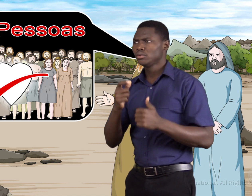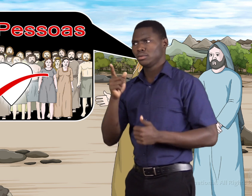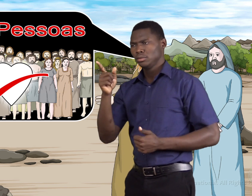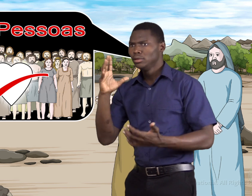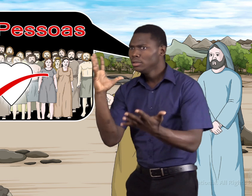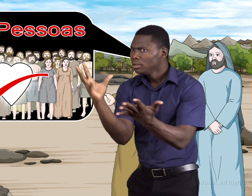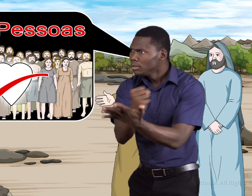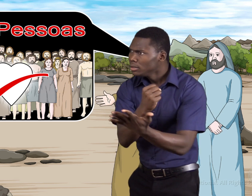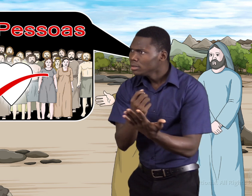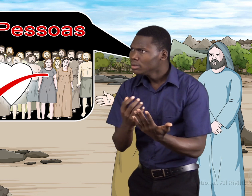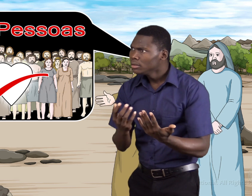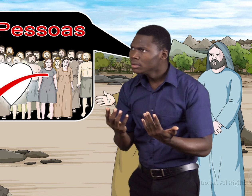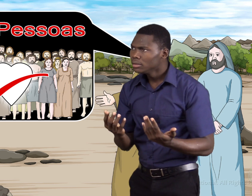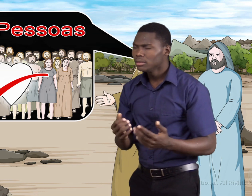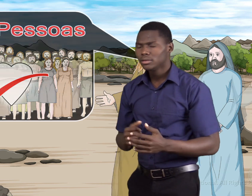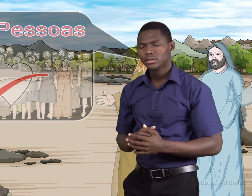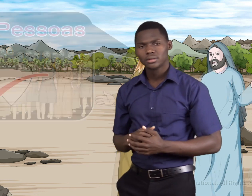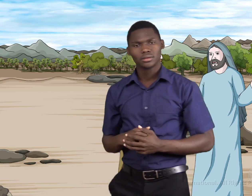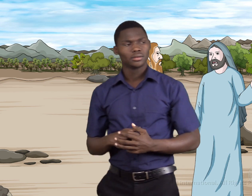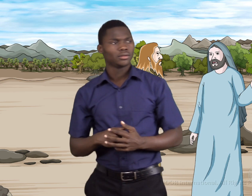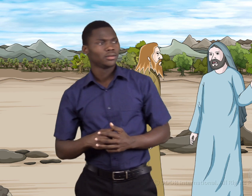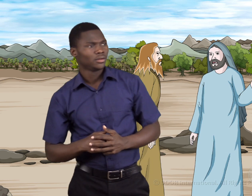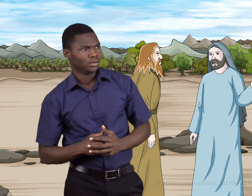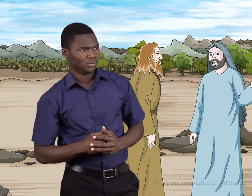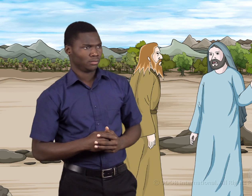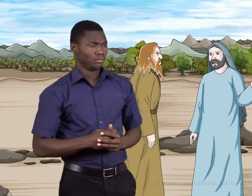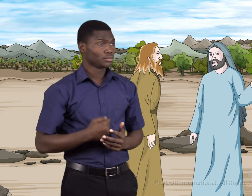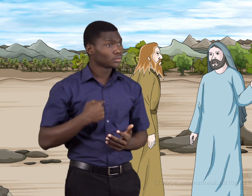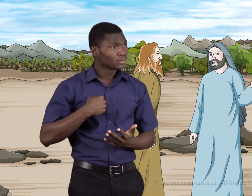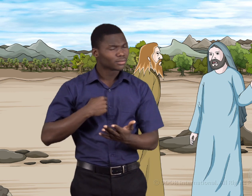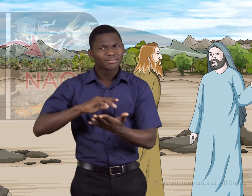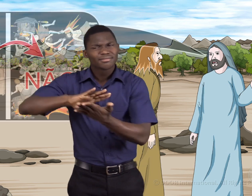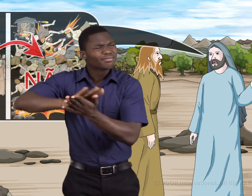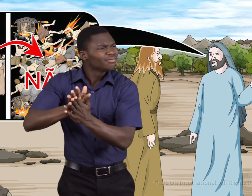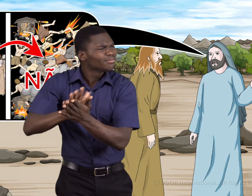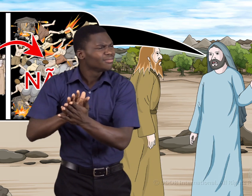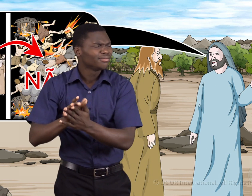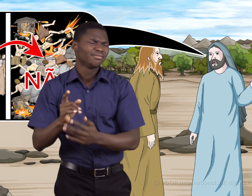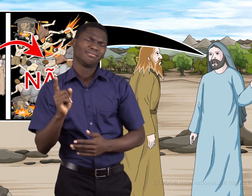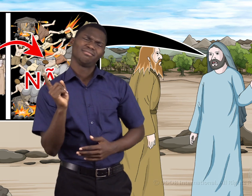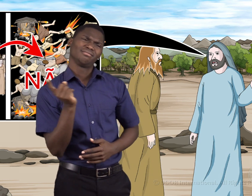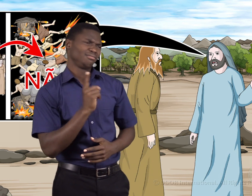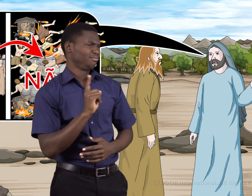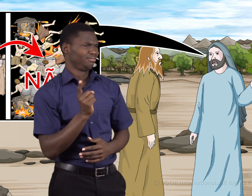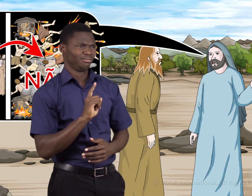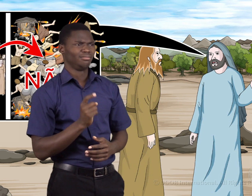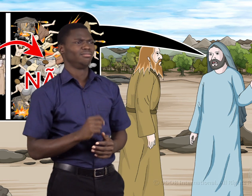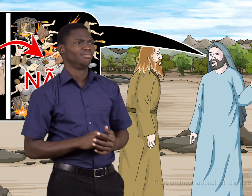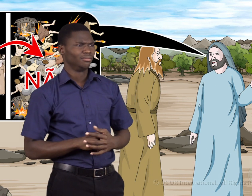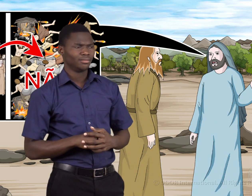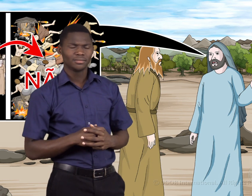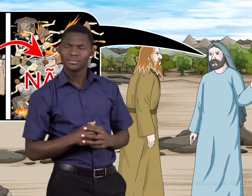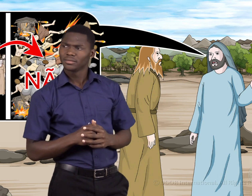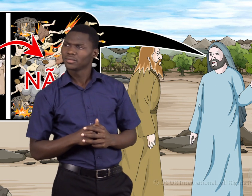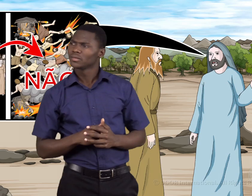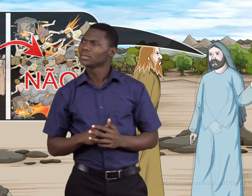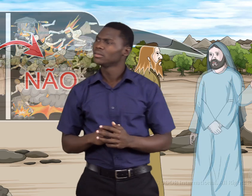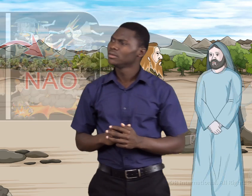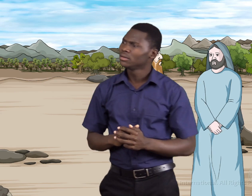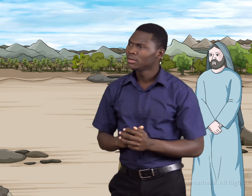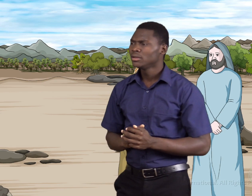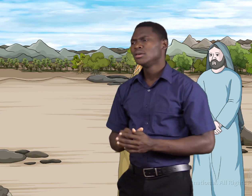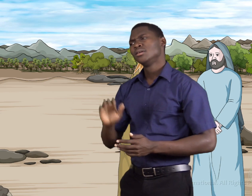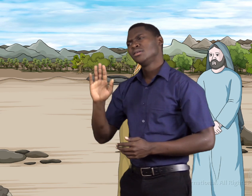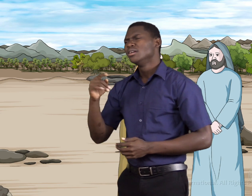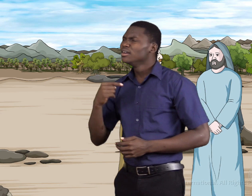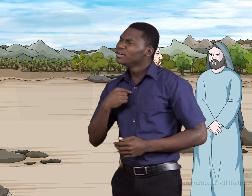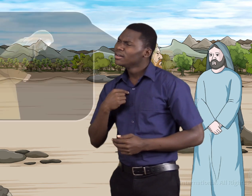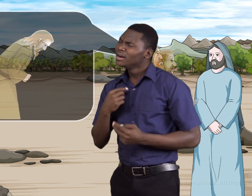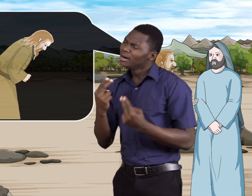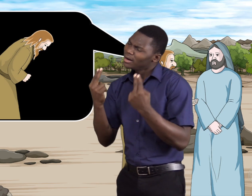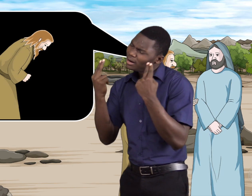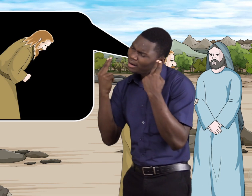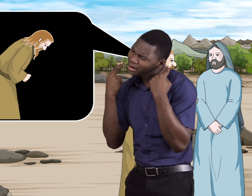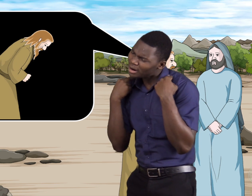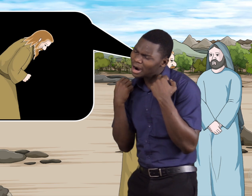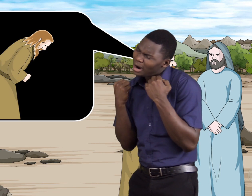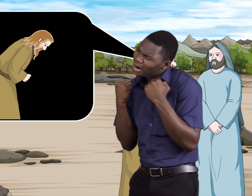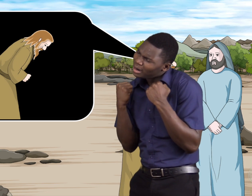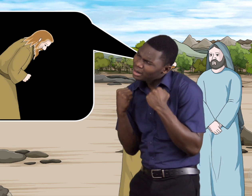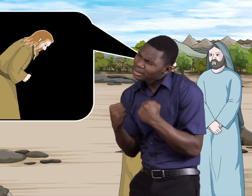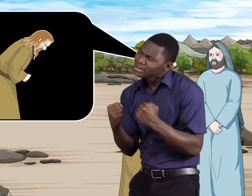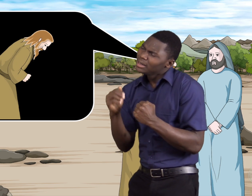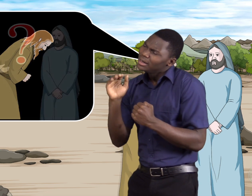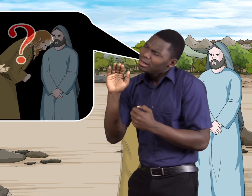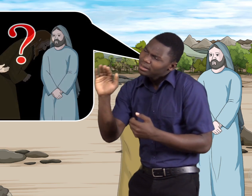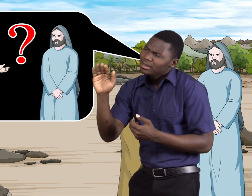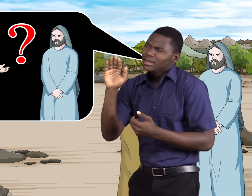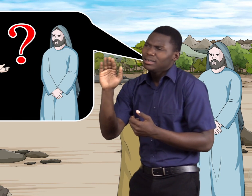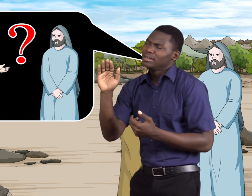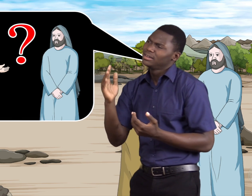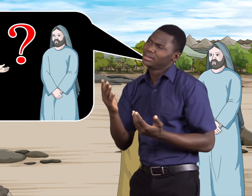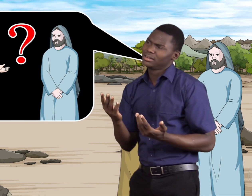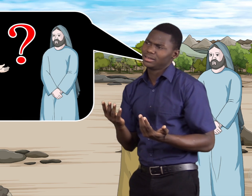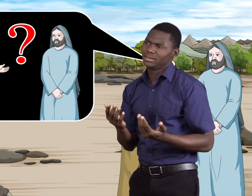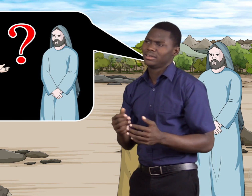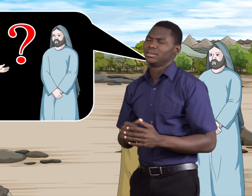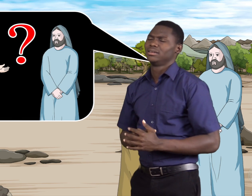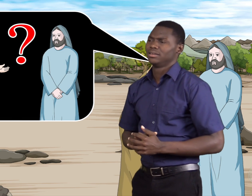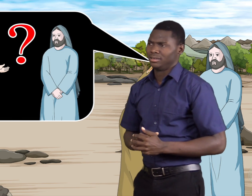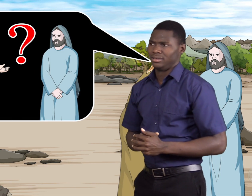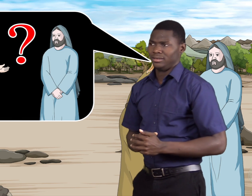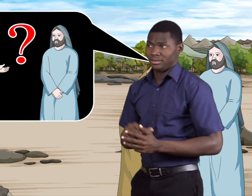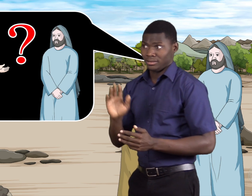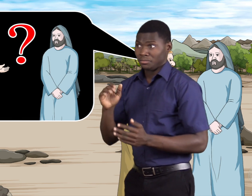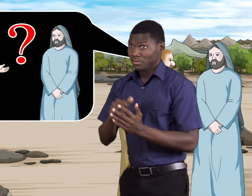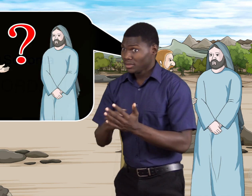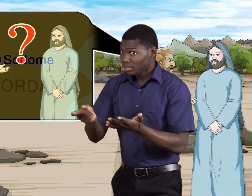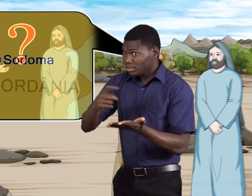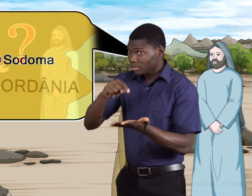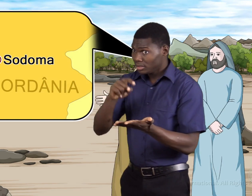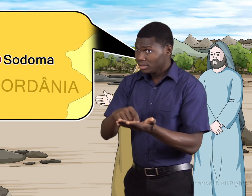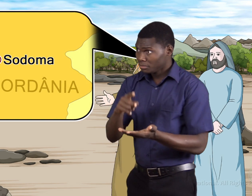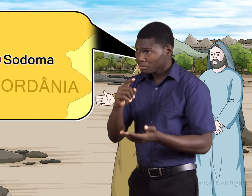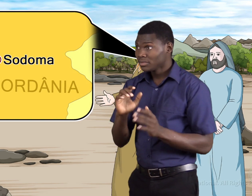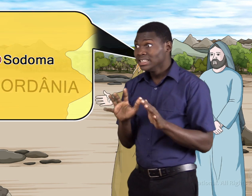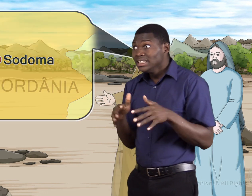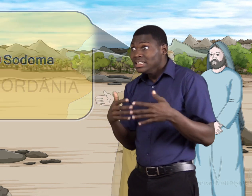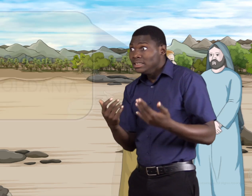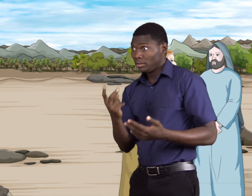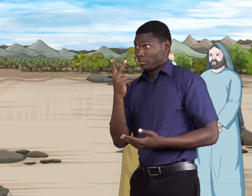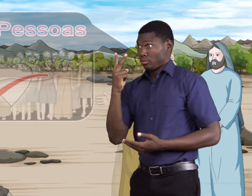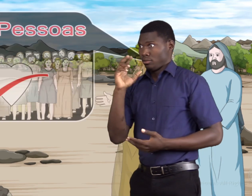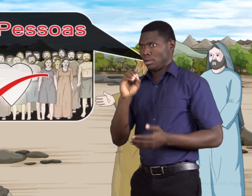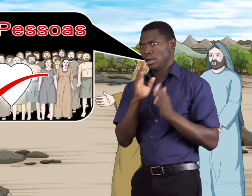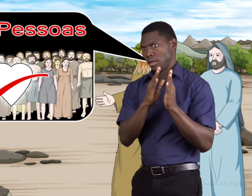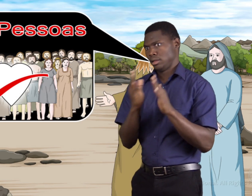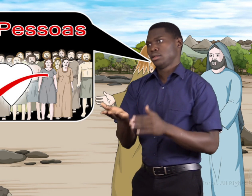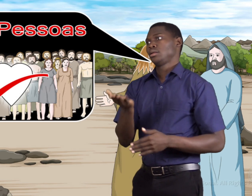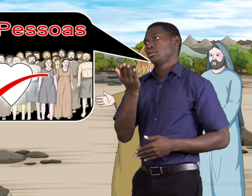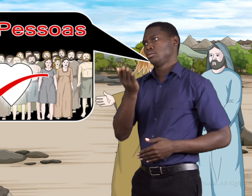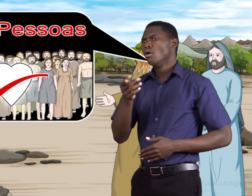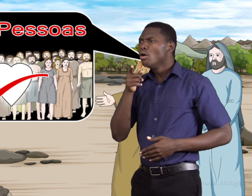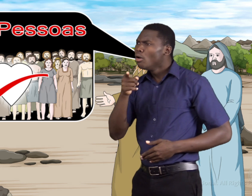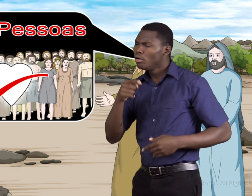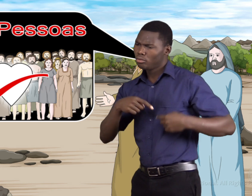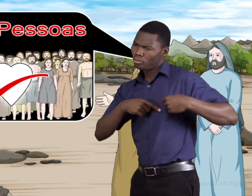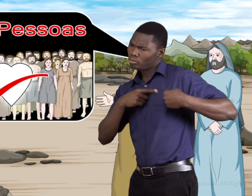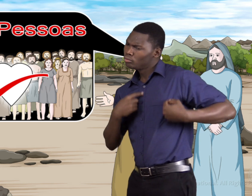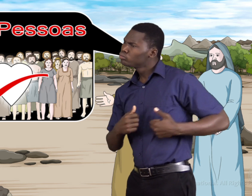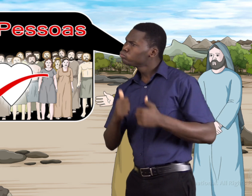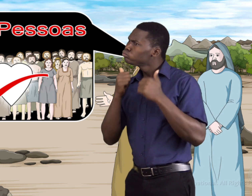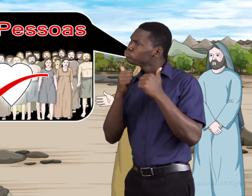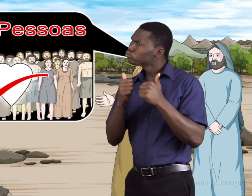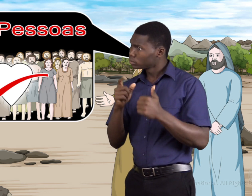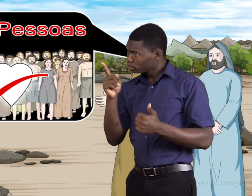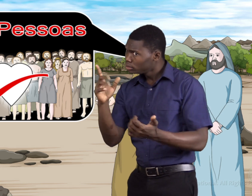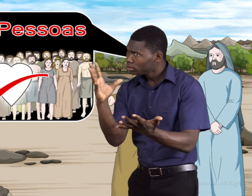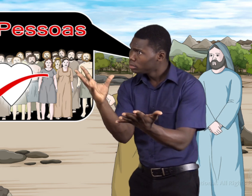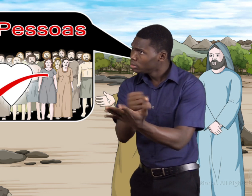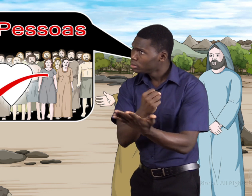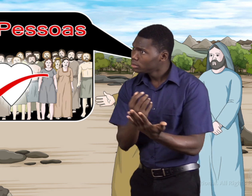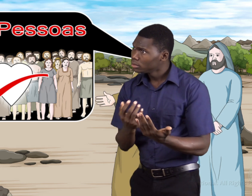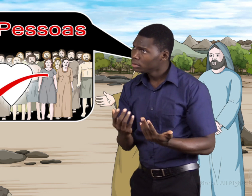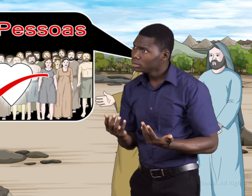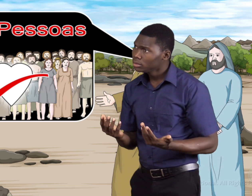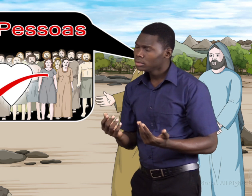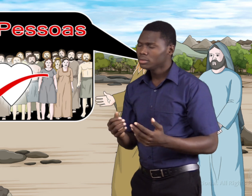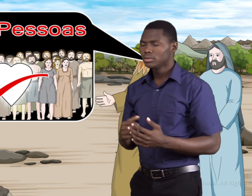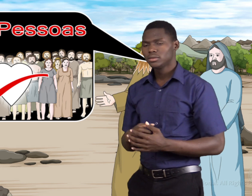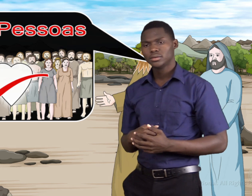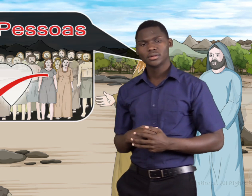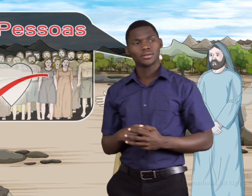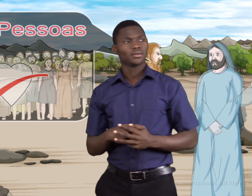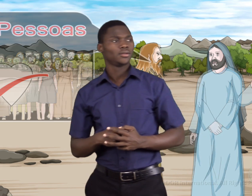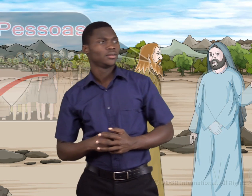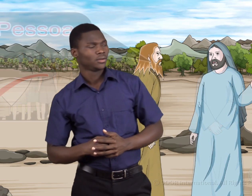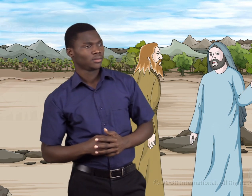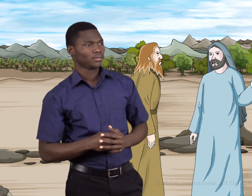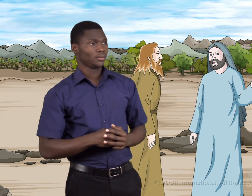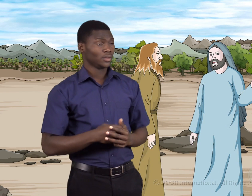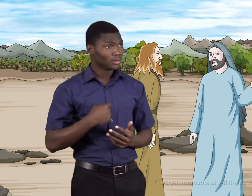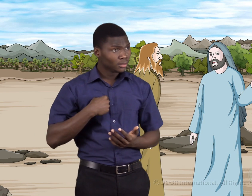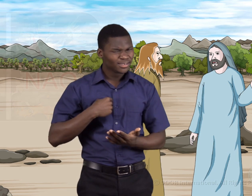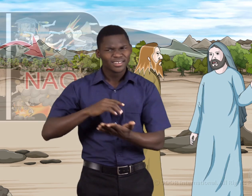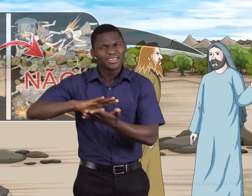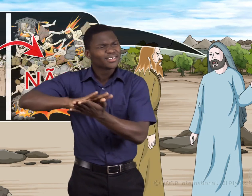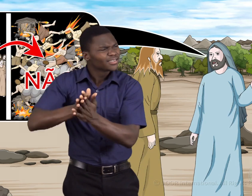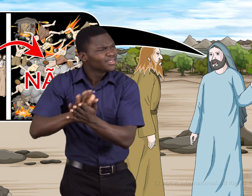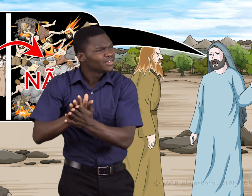He replied, “If I find thirty there, I will not do it.” And Abraham said, “Now that I have ventured to speak to the Lord, suppose twenty are found there?”